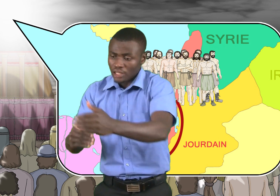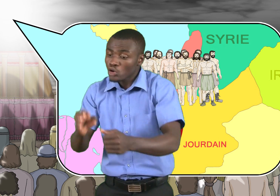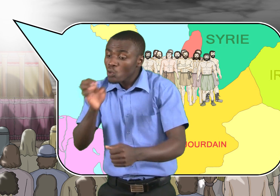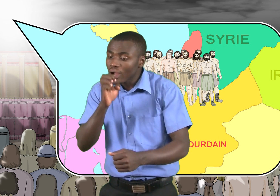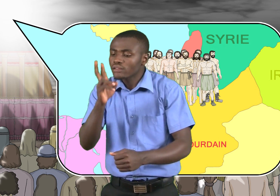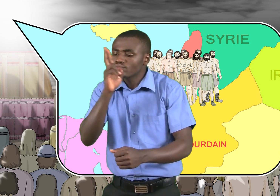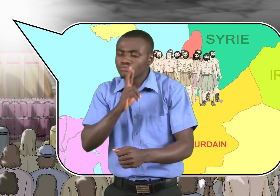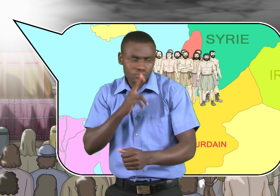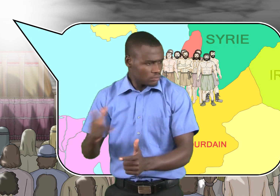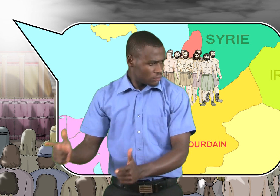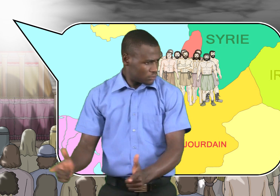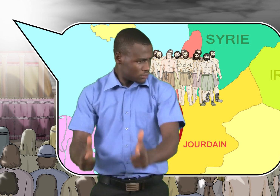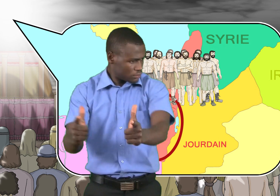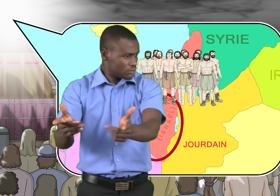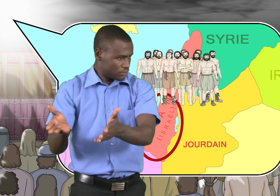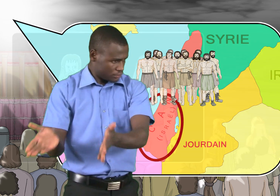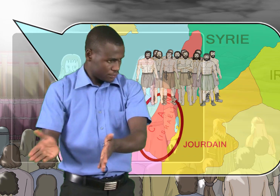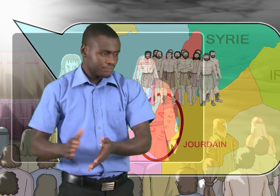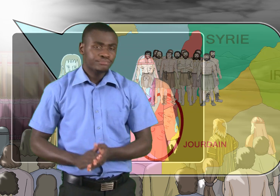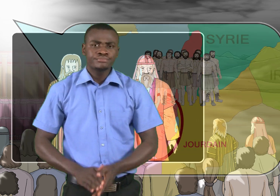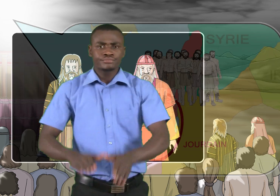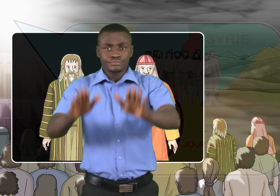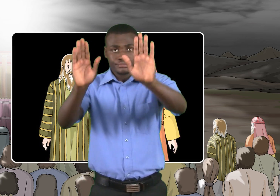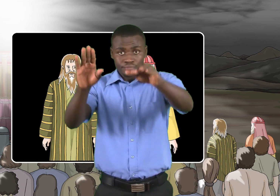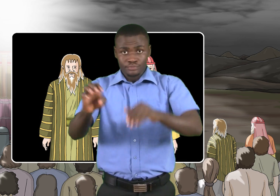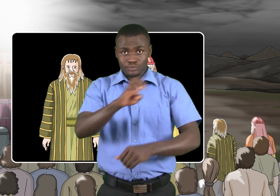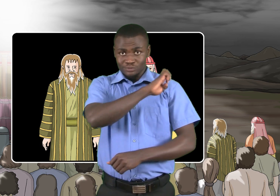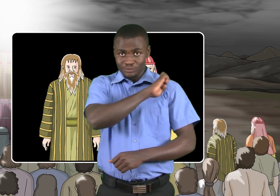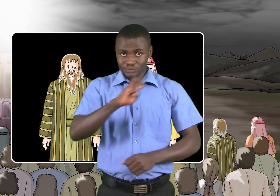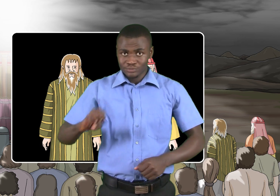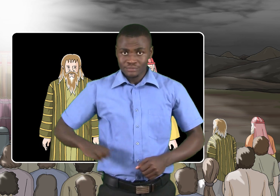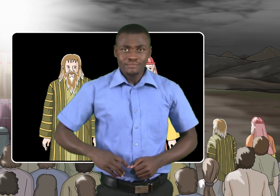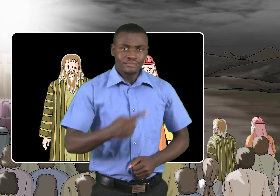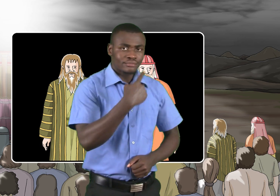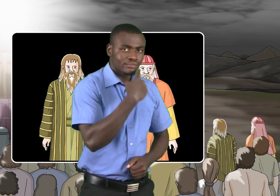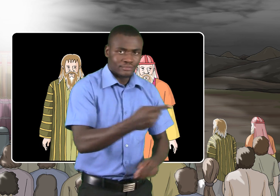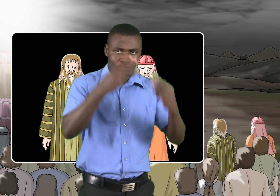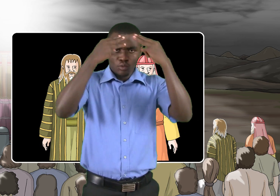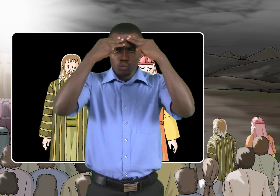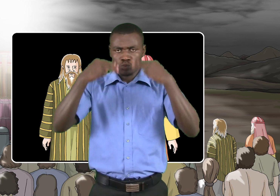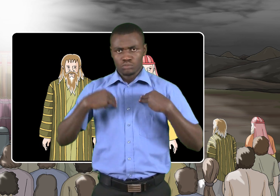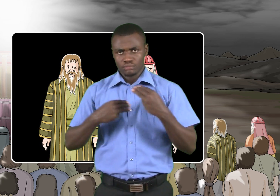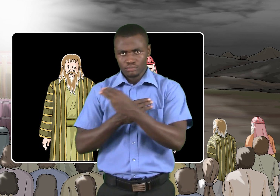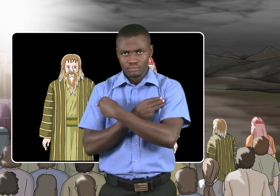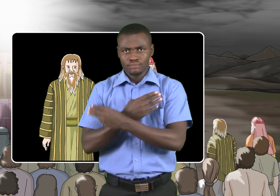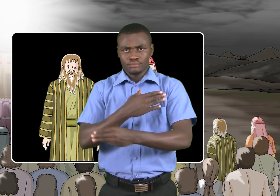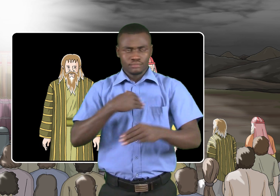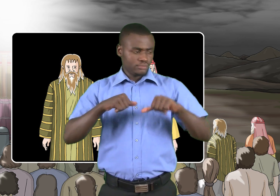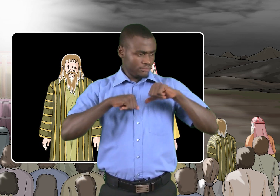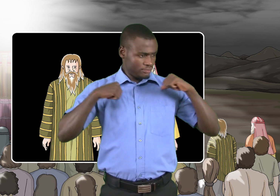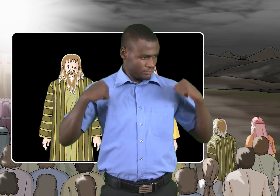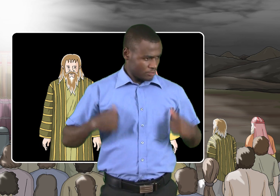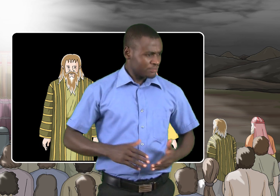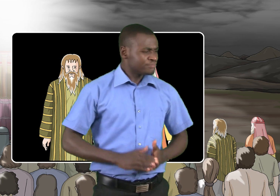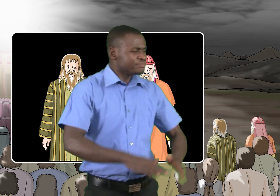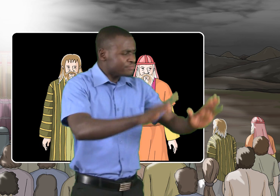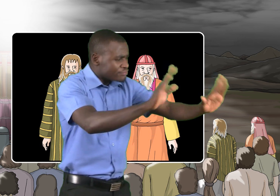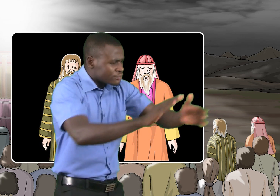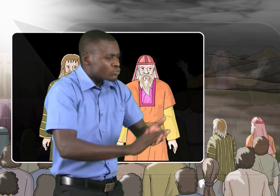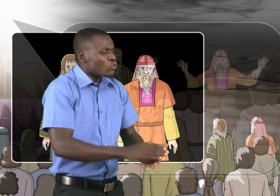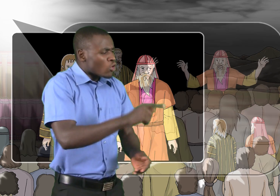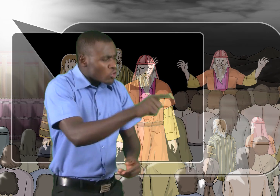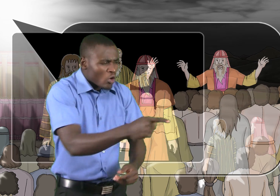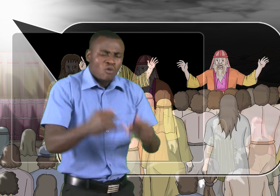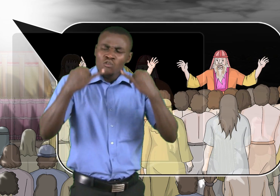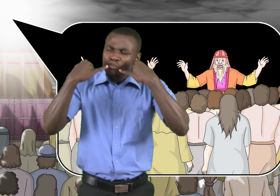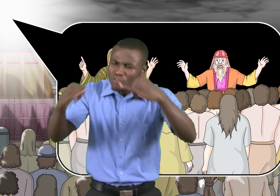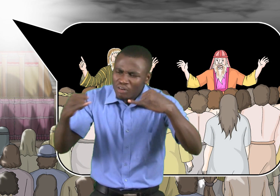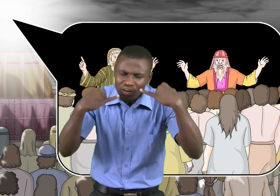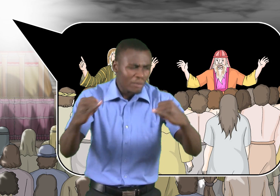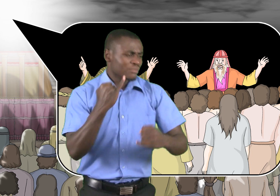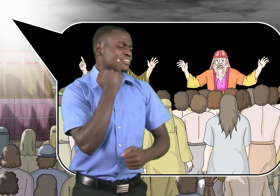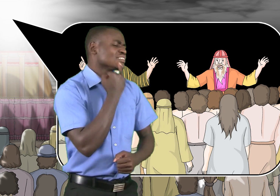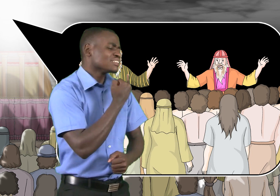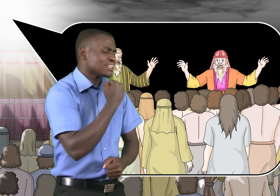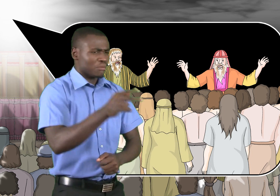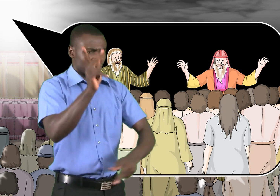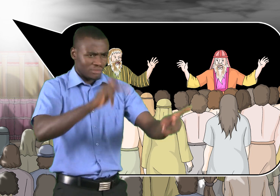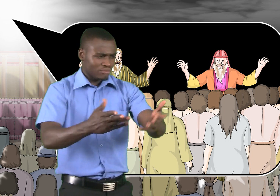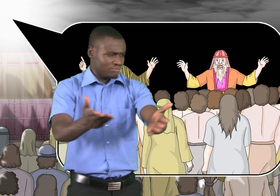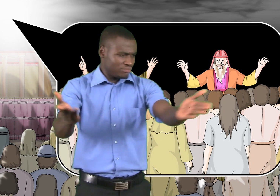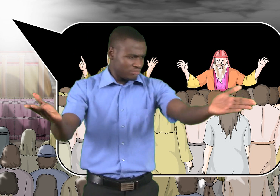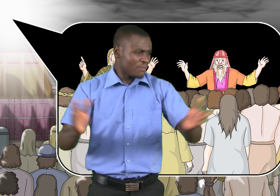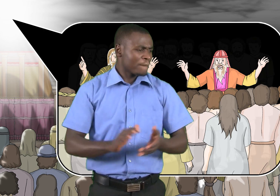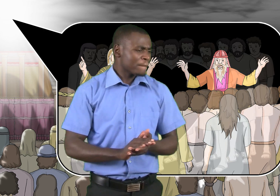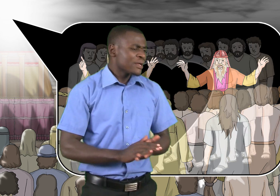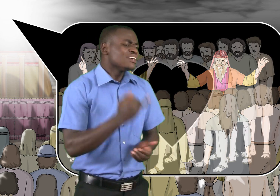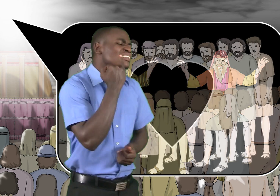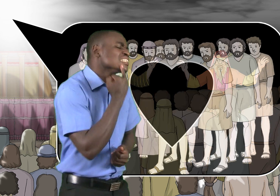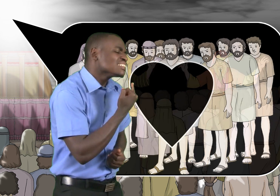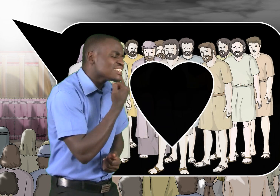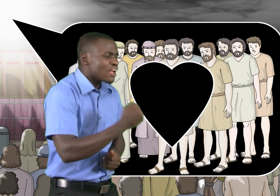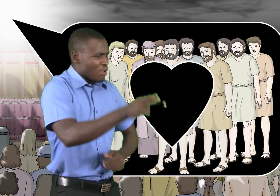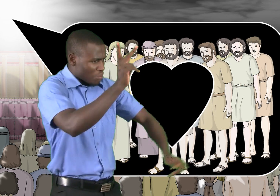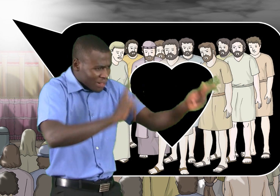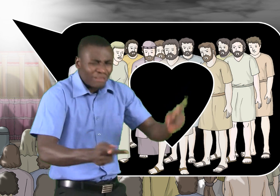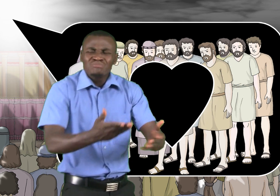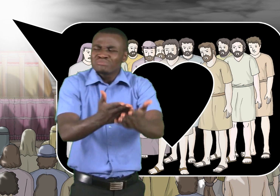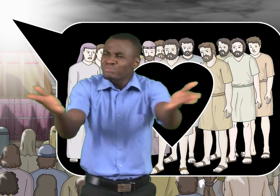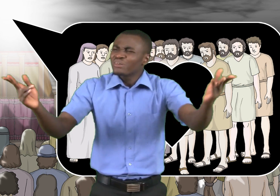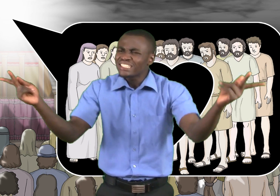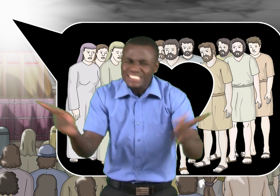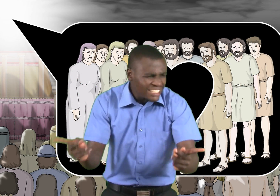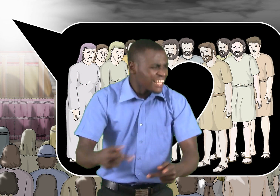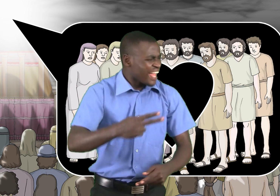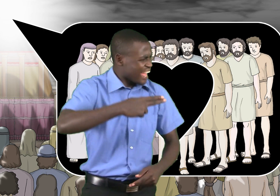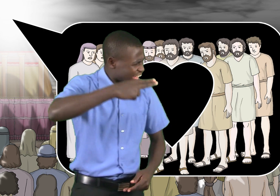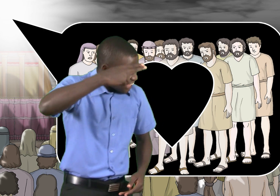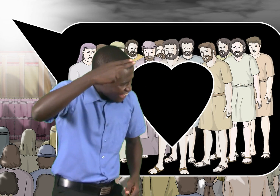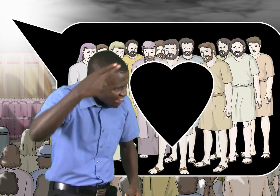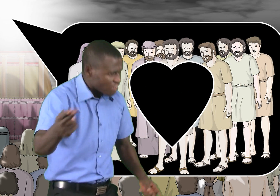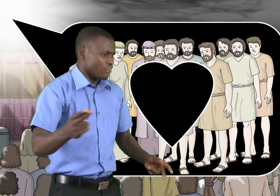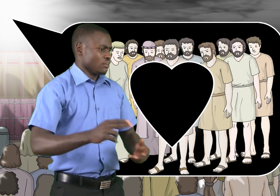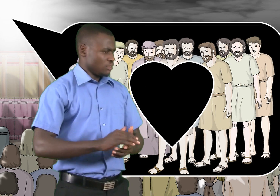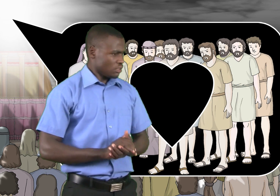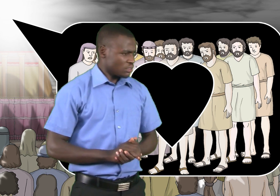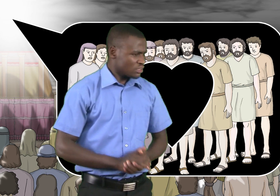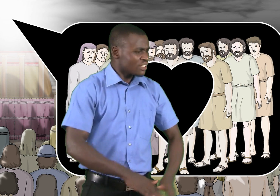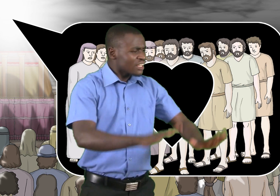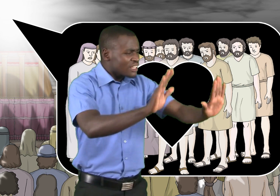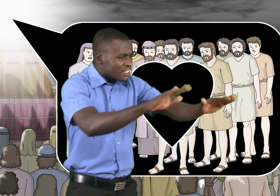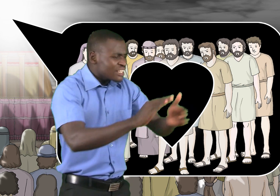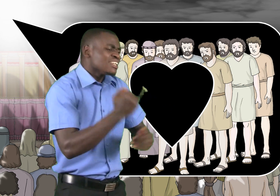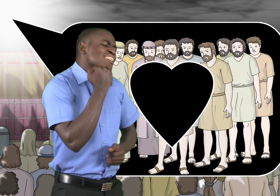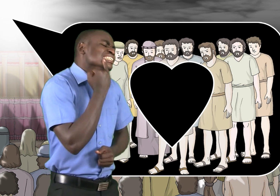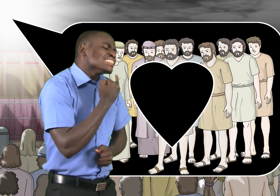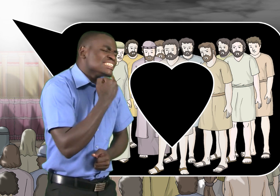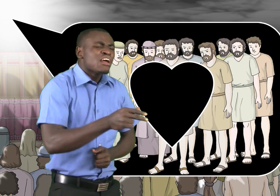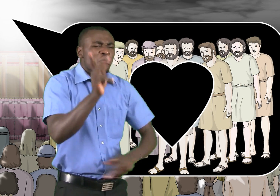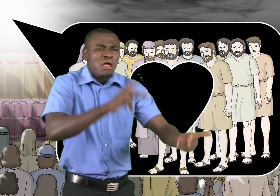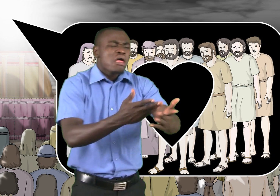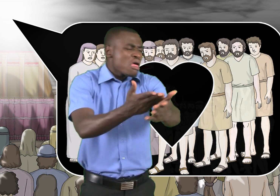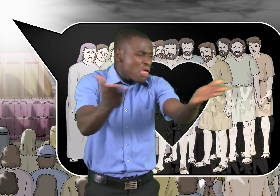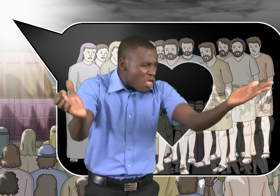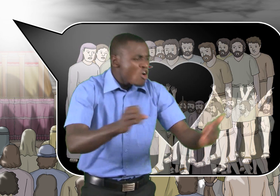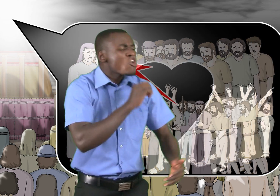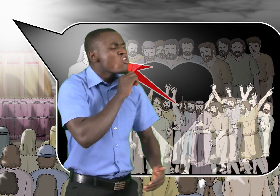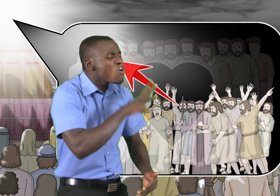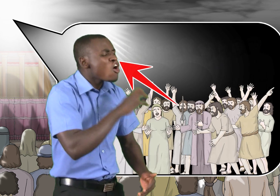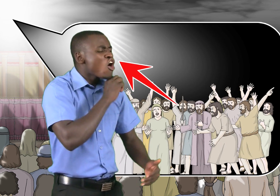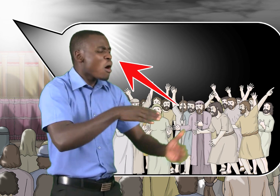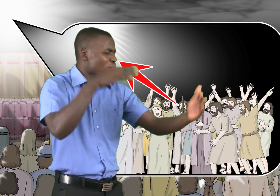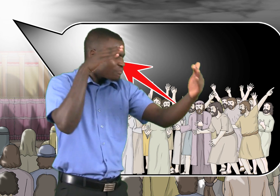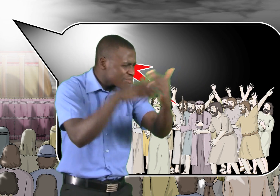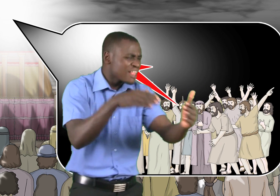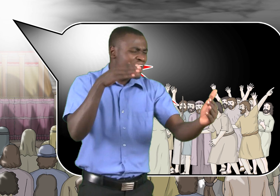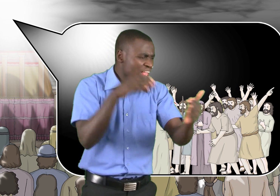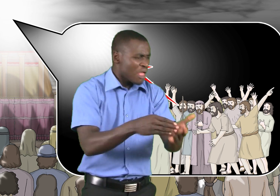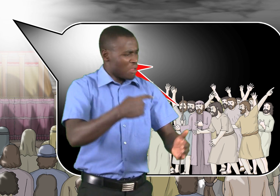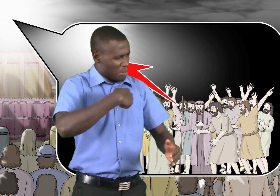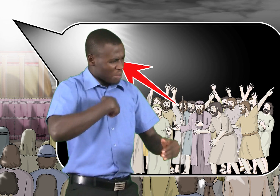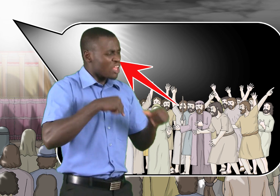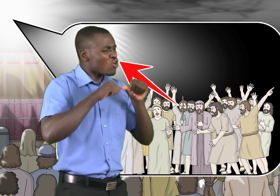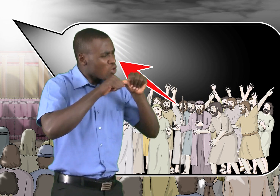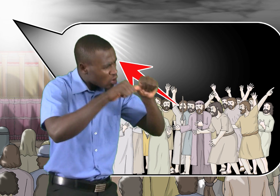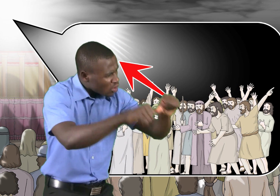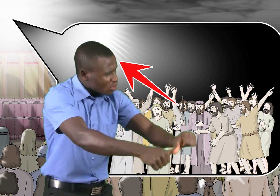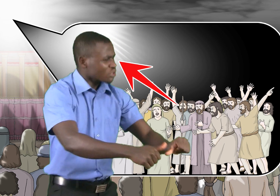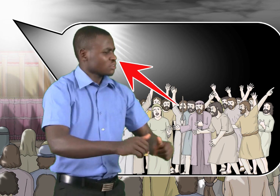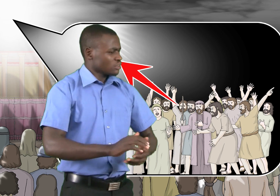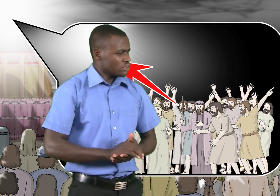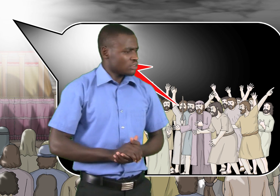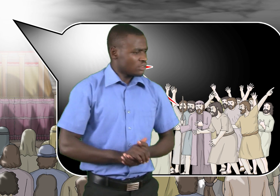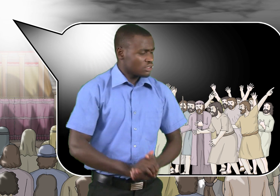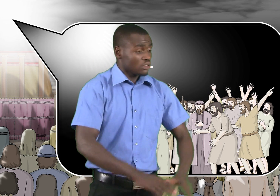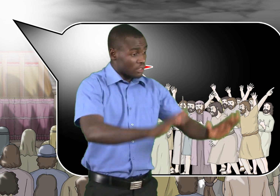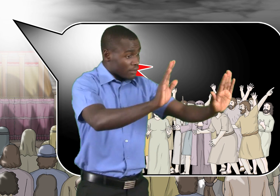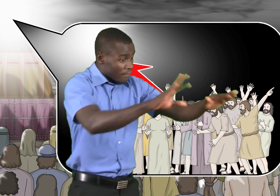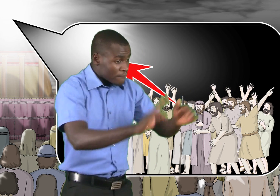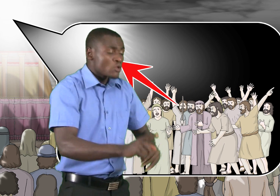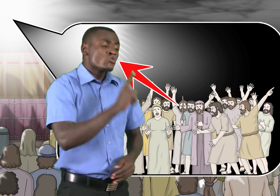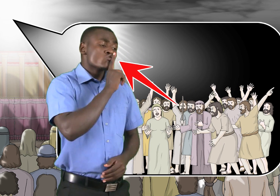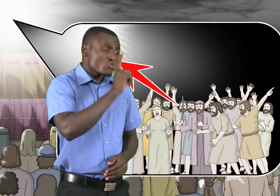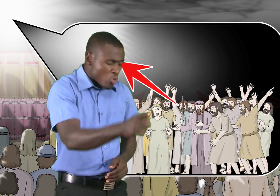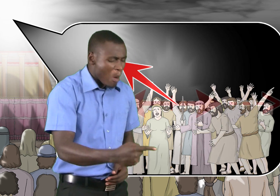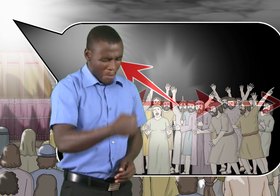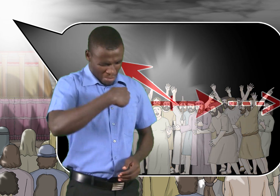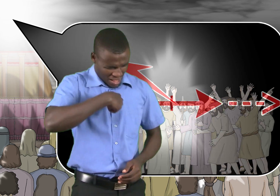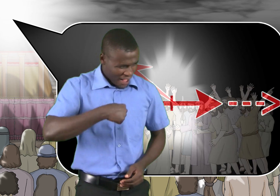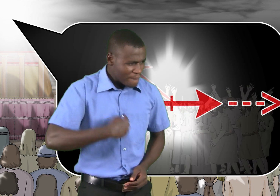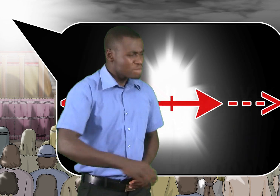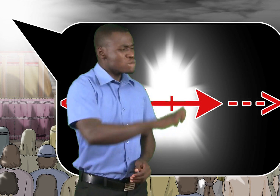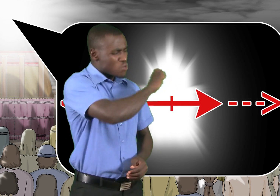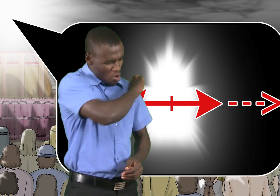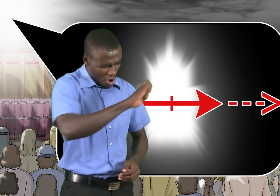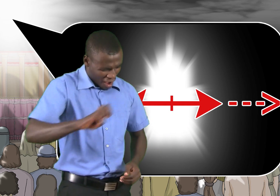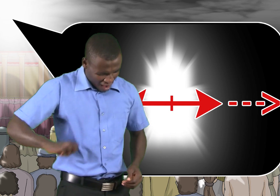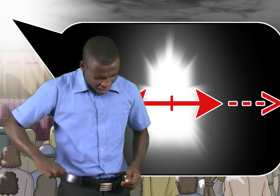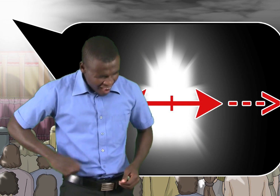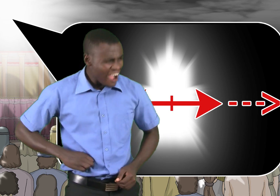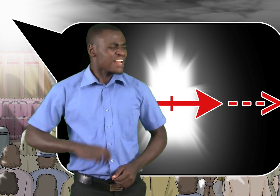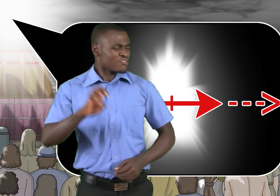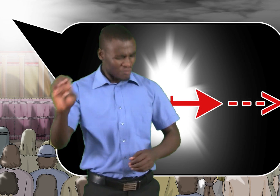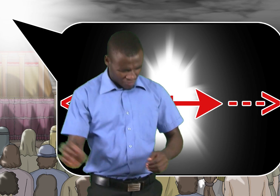Then the LORD said to Moses and Aaron, “How long will this wicked congregation grumble against Me? I have heard the complaints that the Israelites are making against Me.